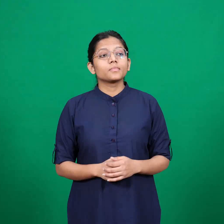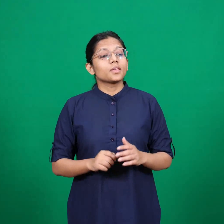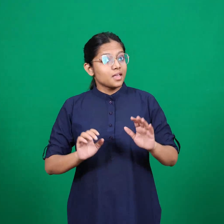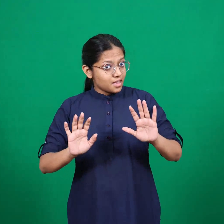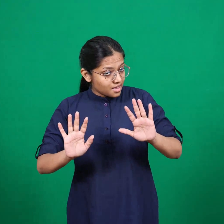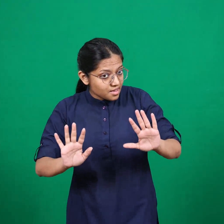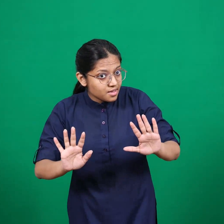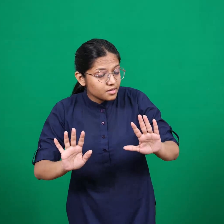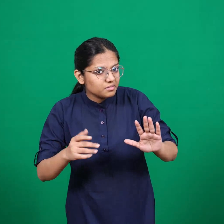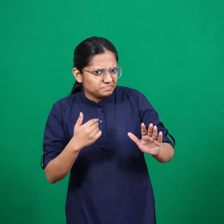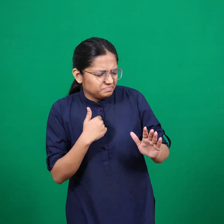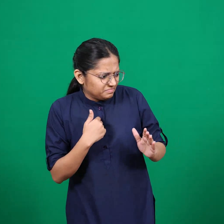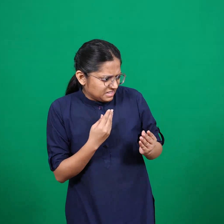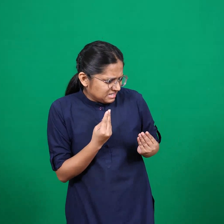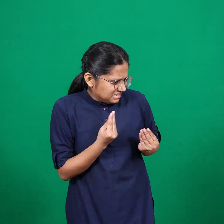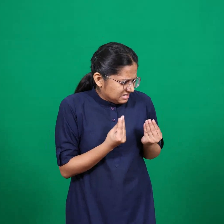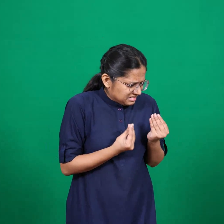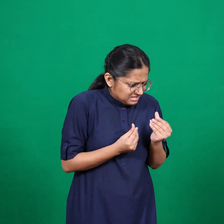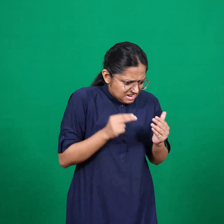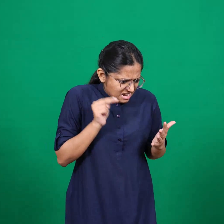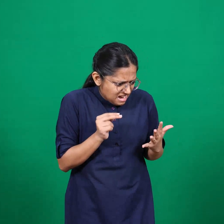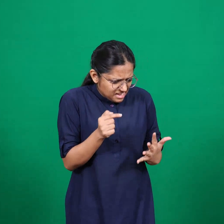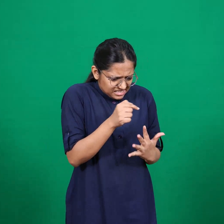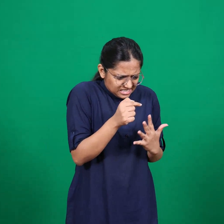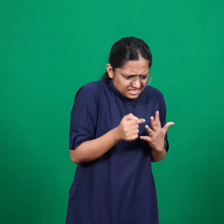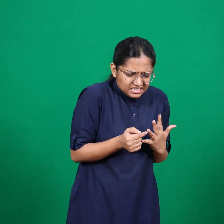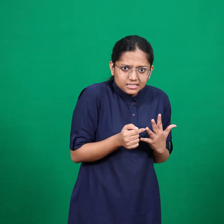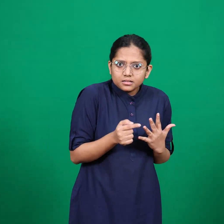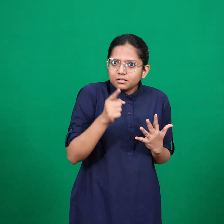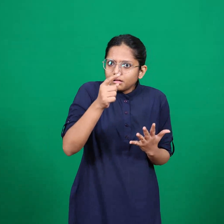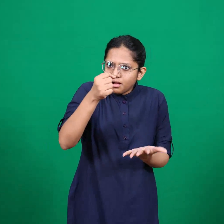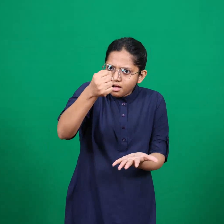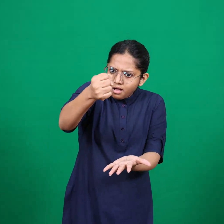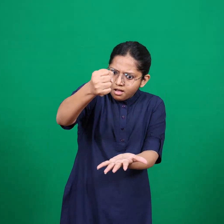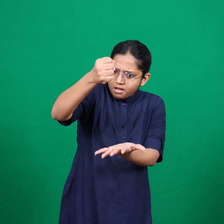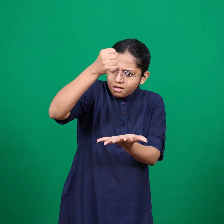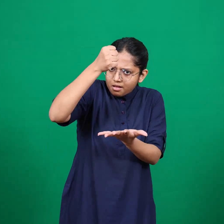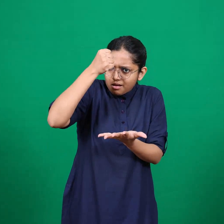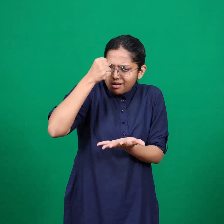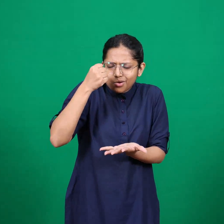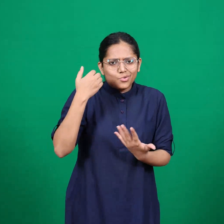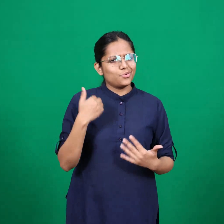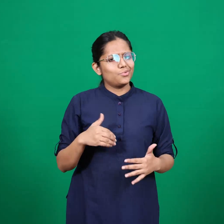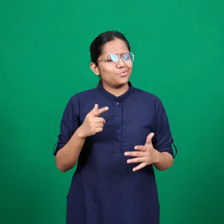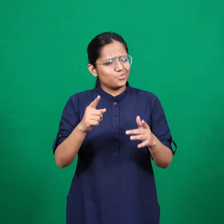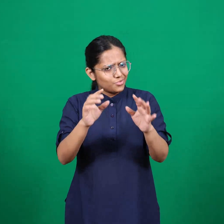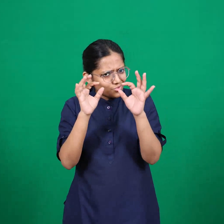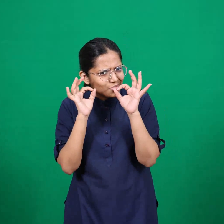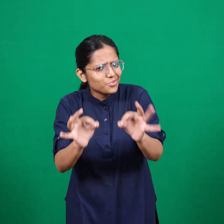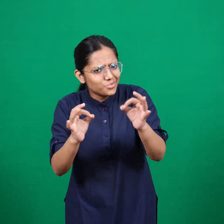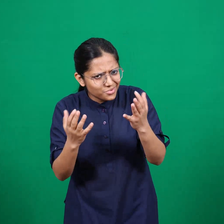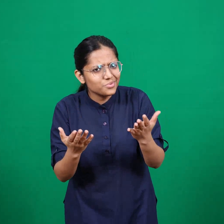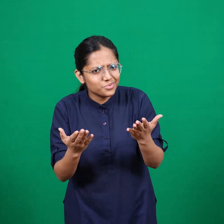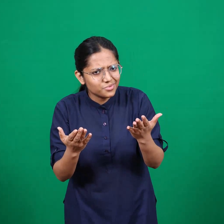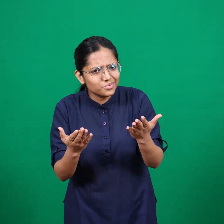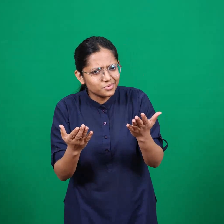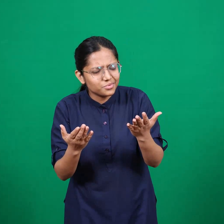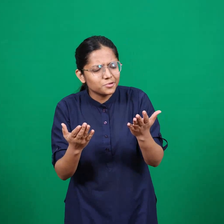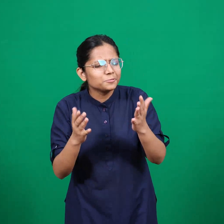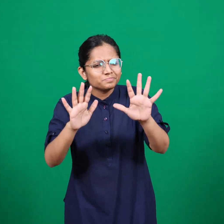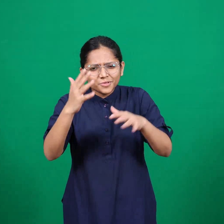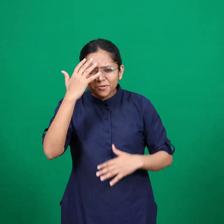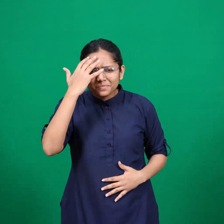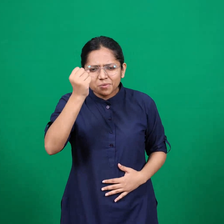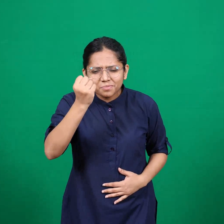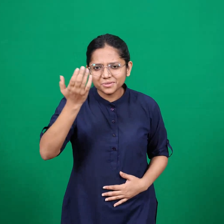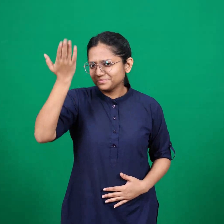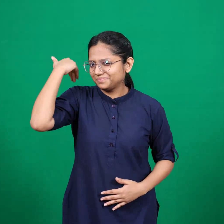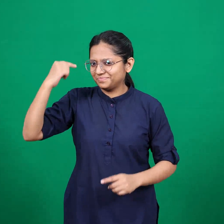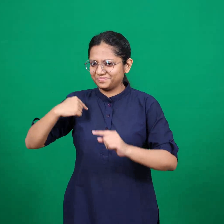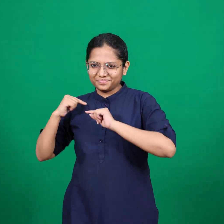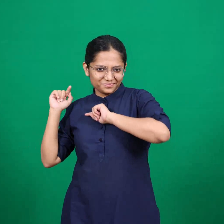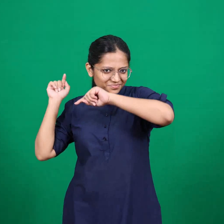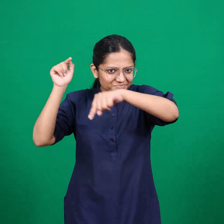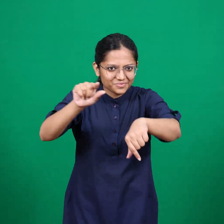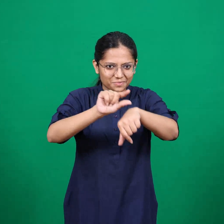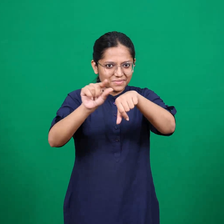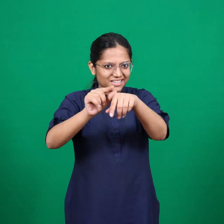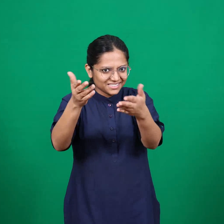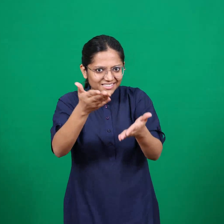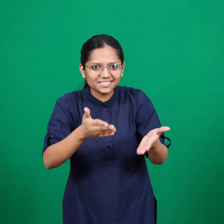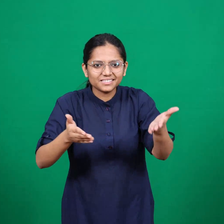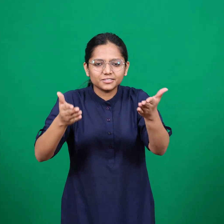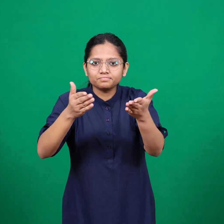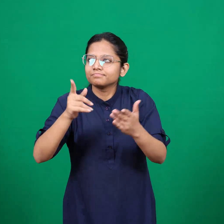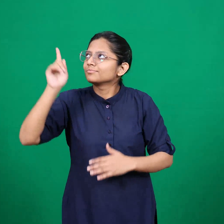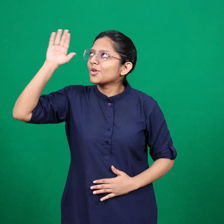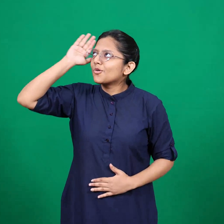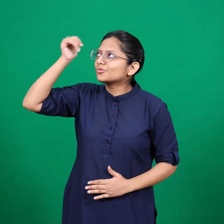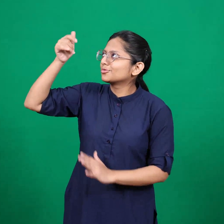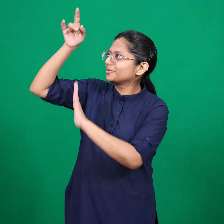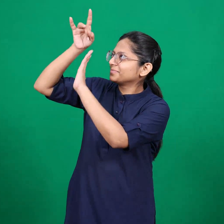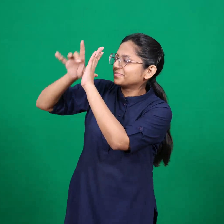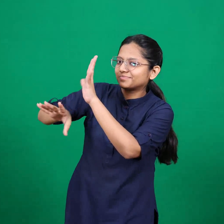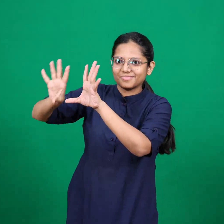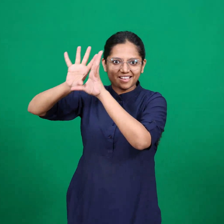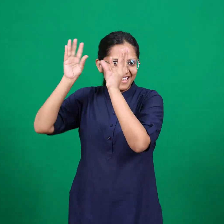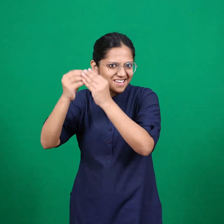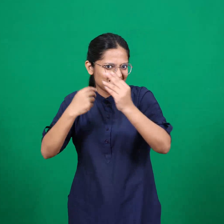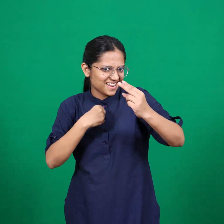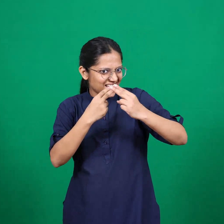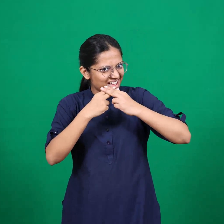Nevertheless, you have done well to share in my affliction.